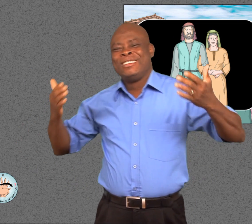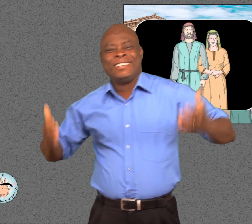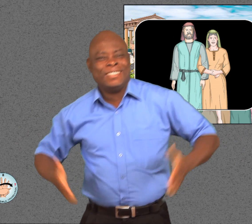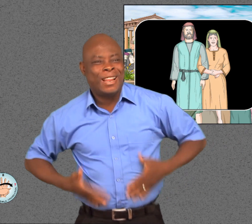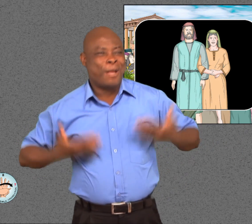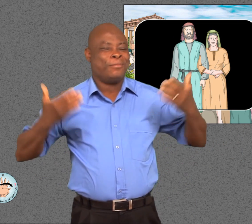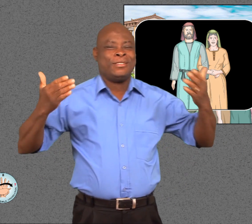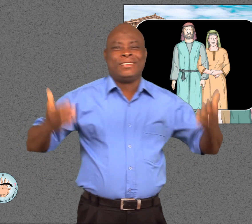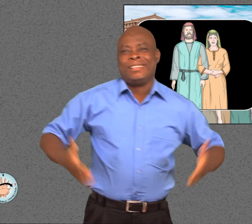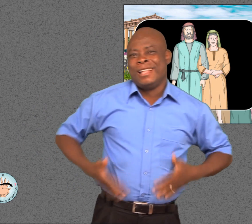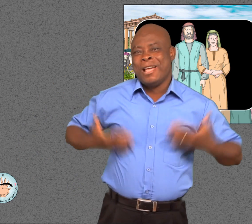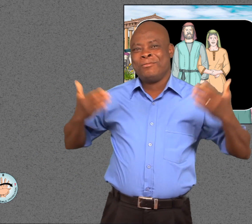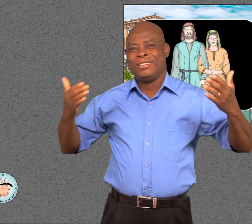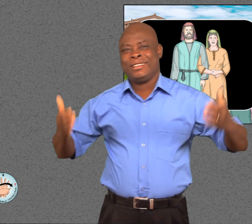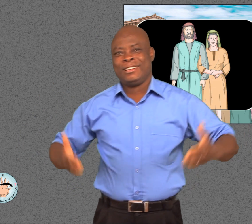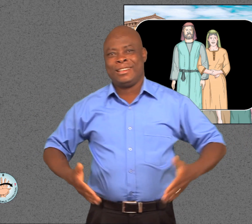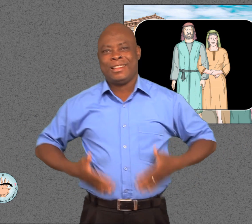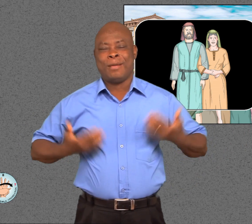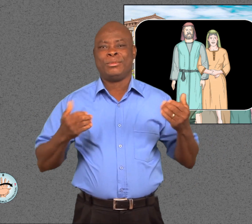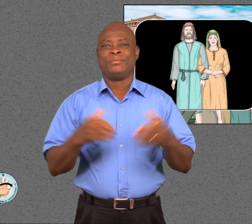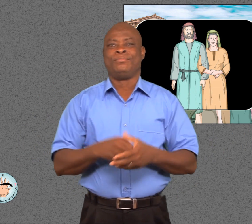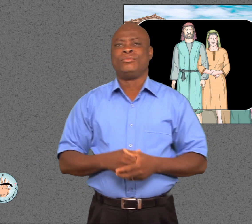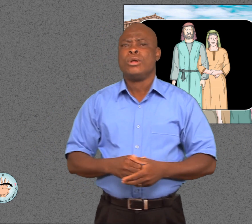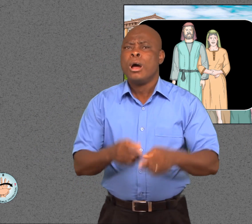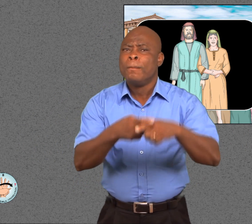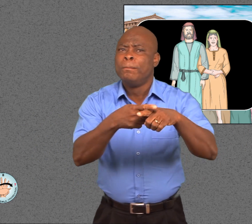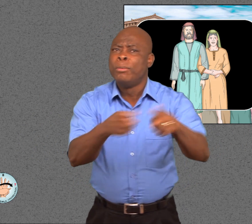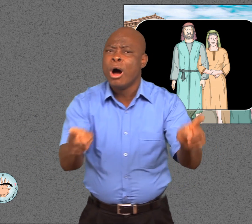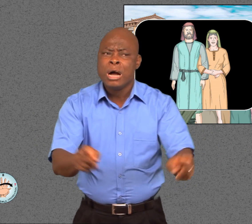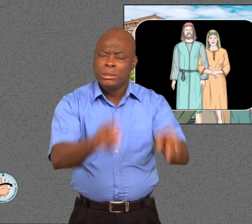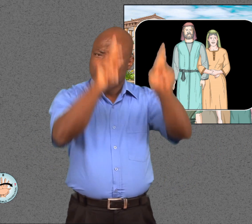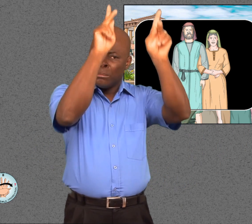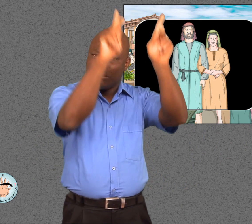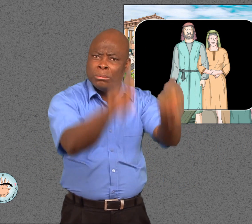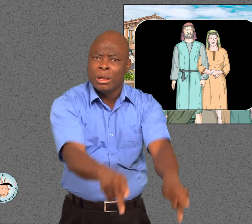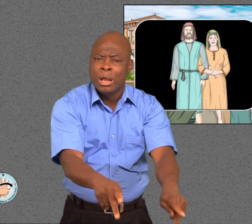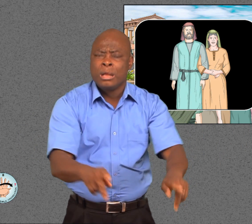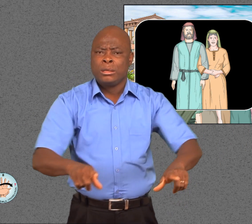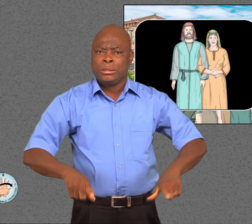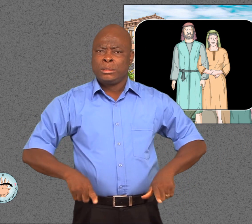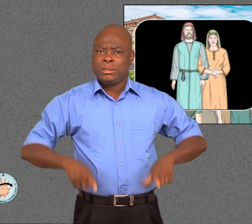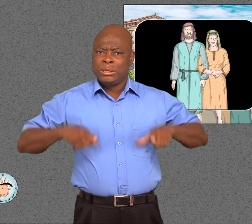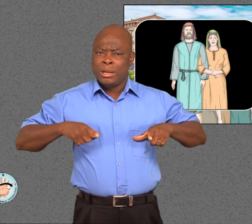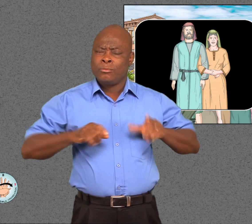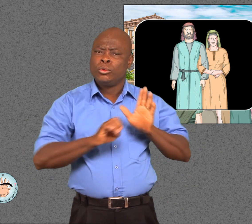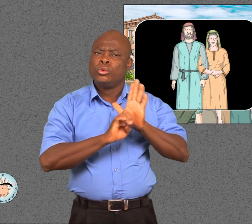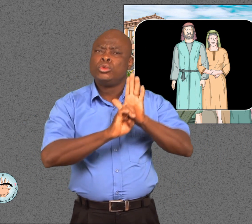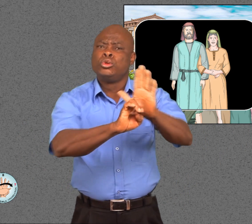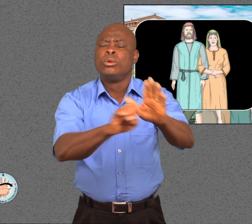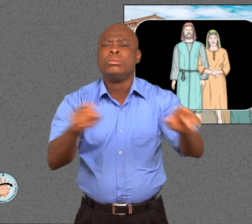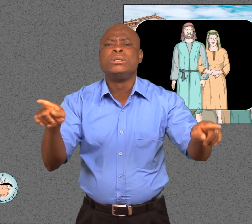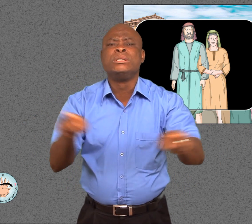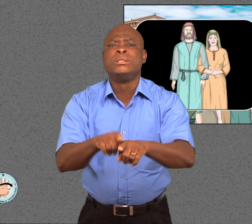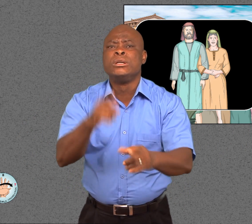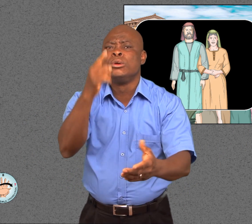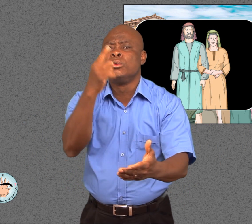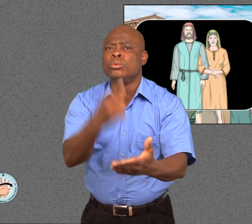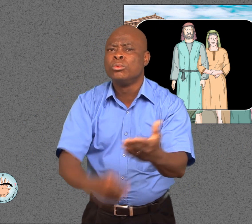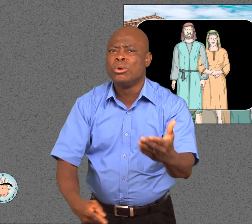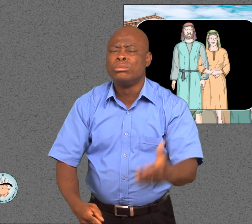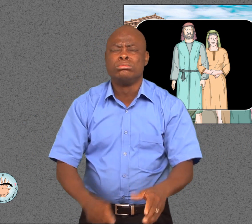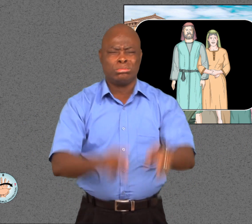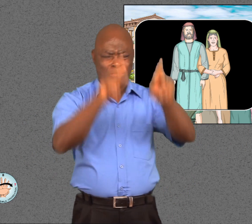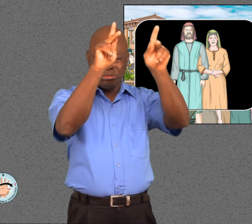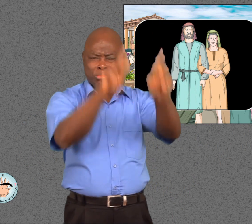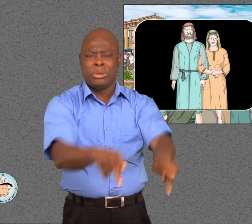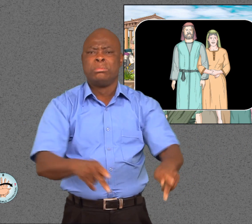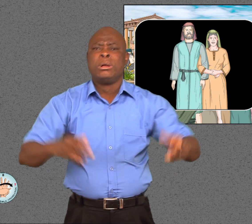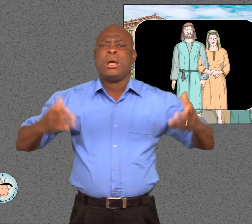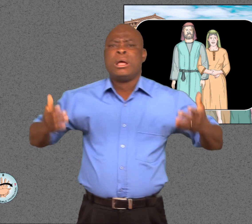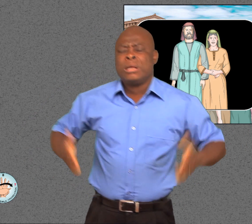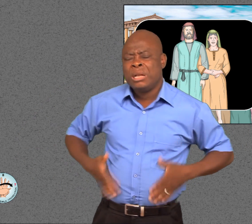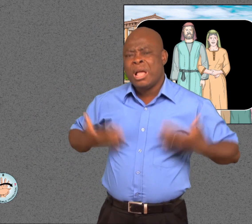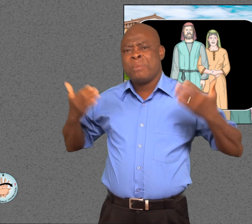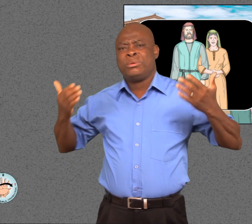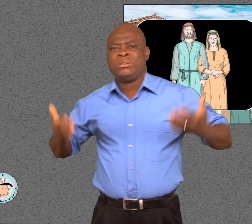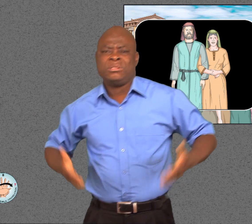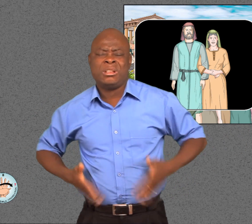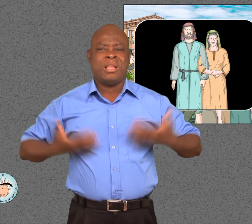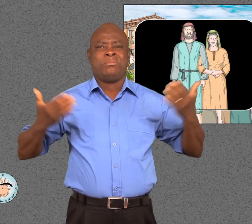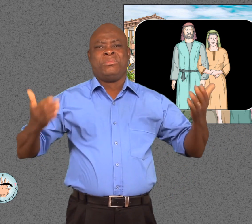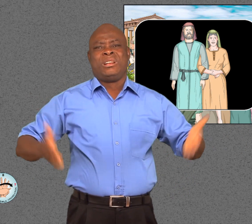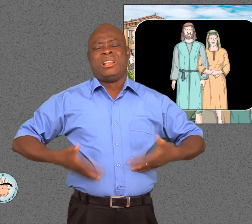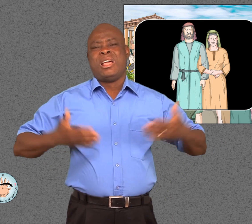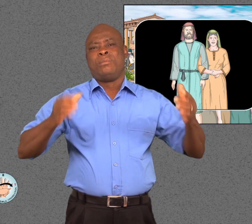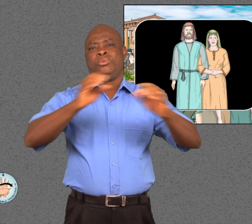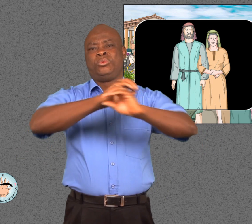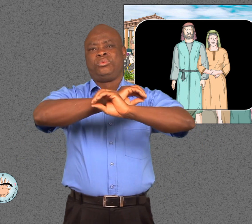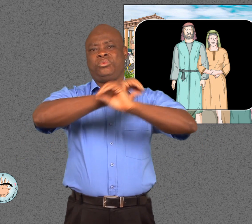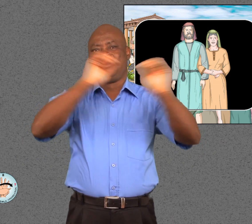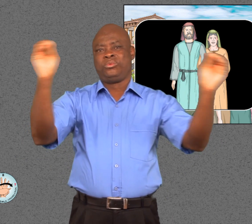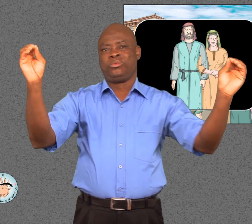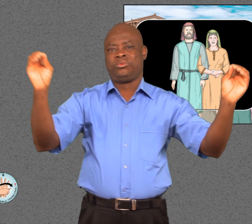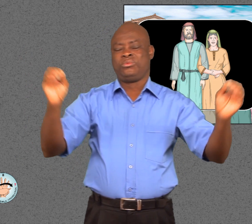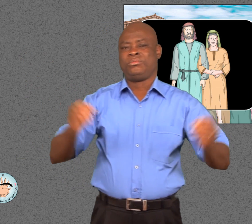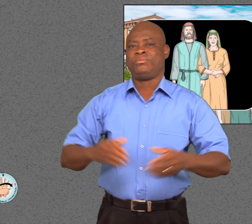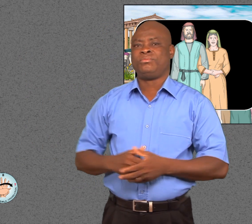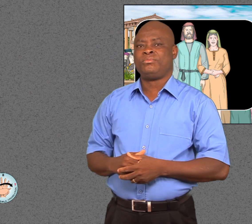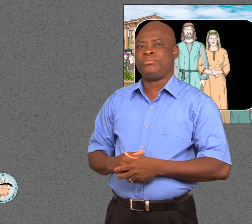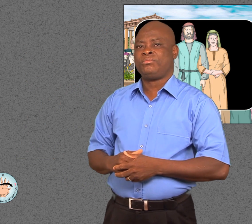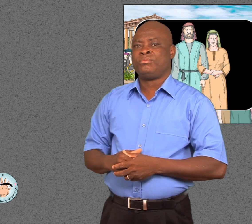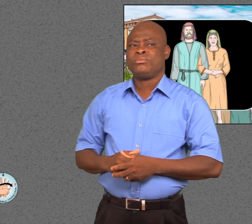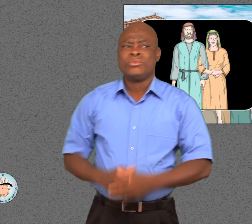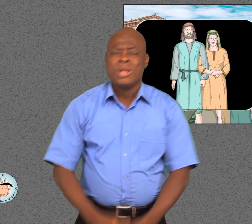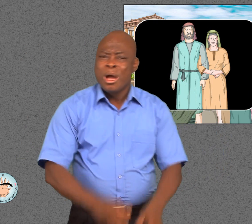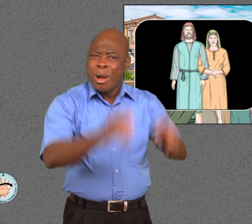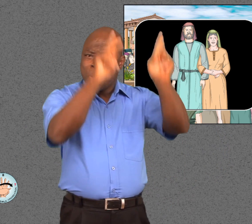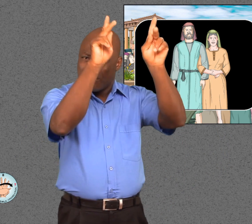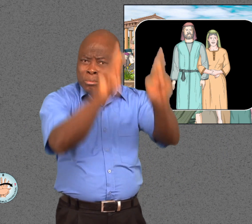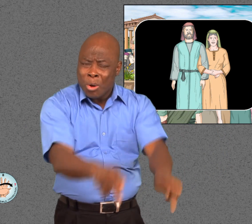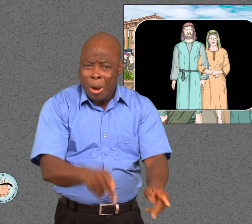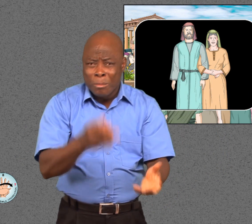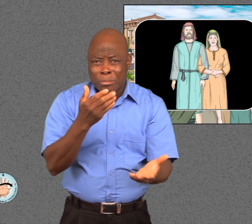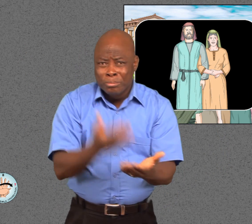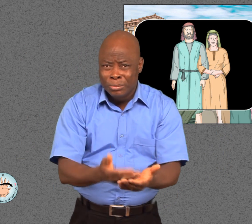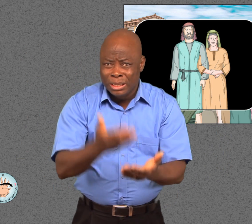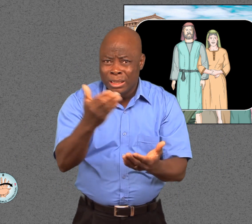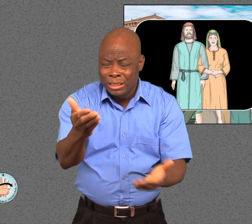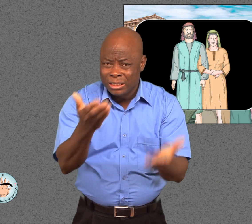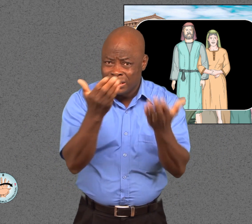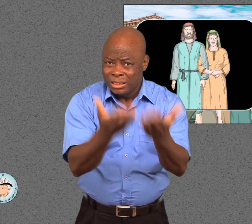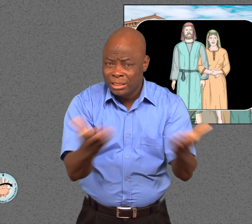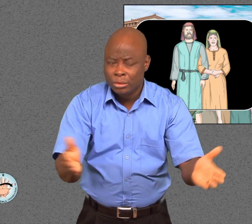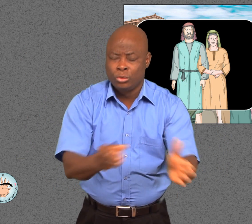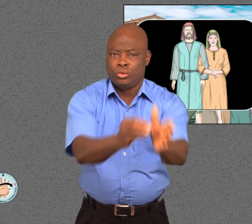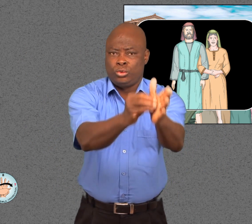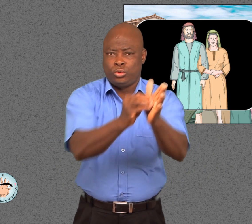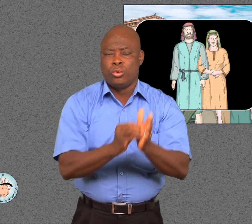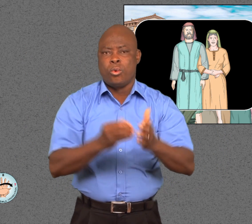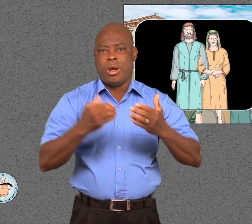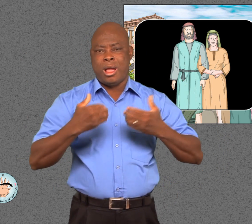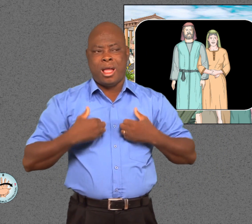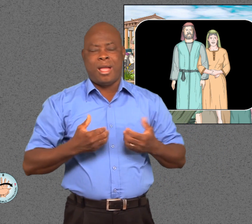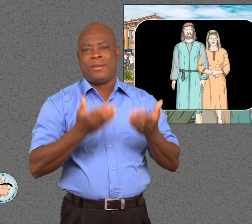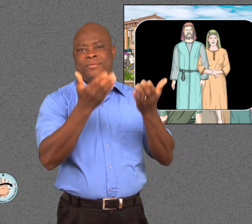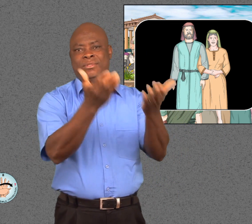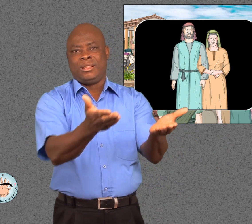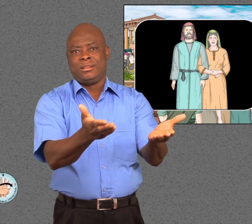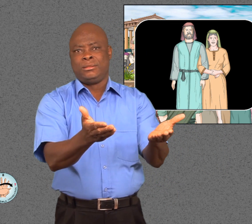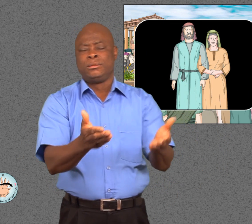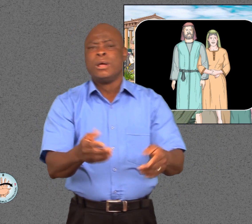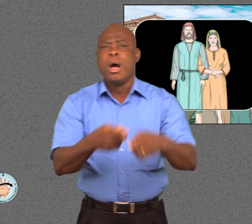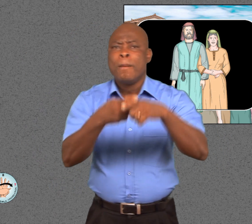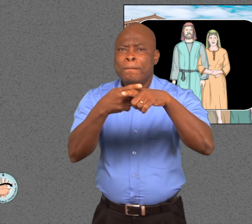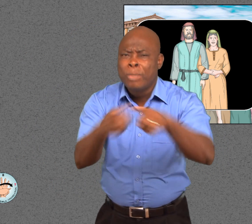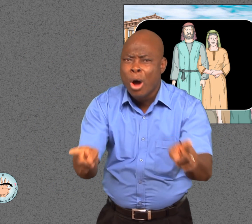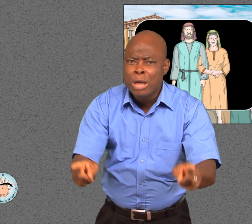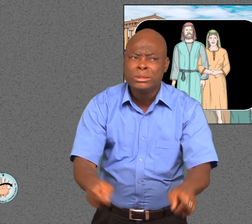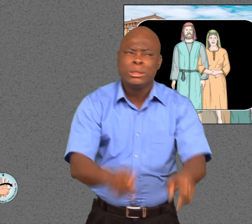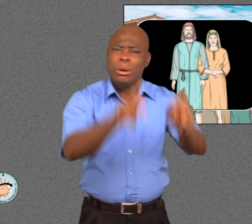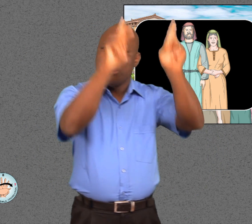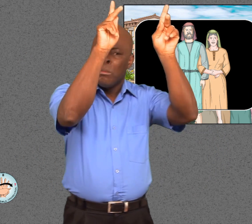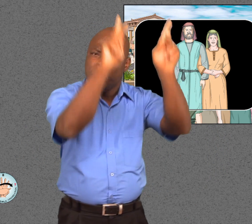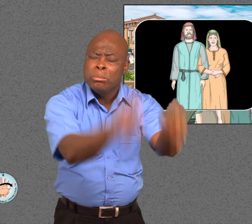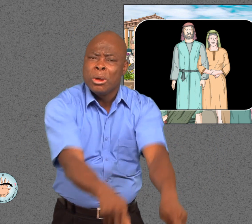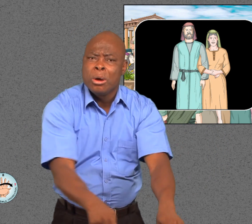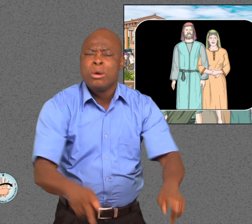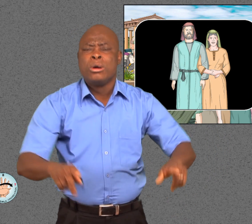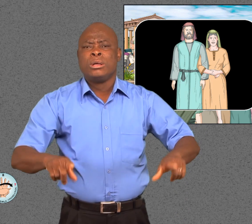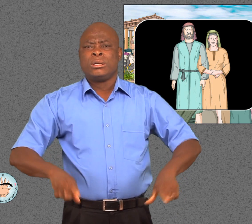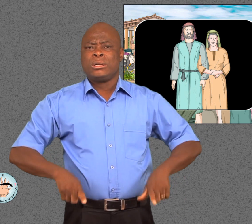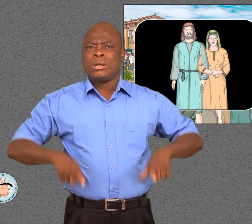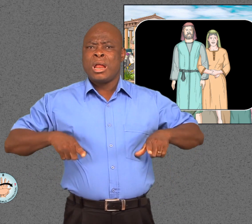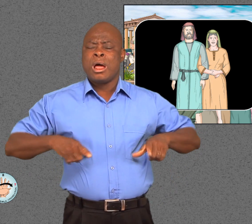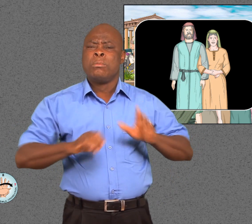those who are joyful, as if they were not;